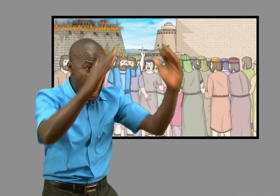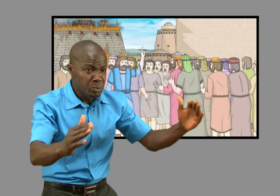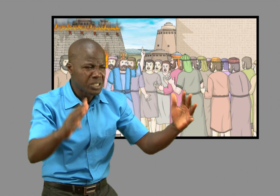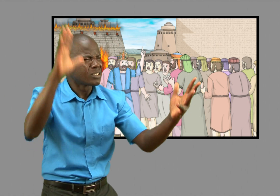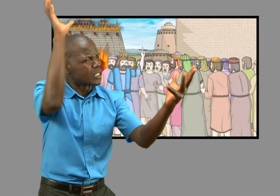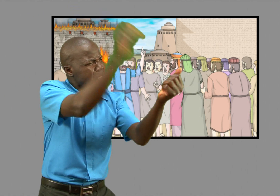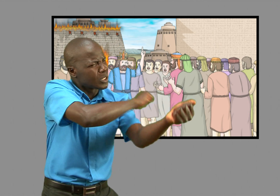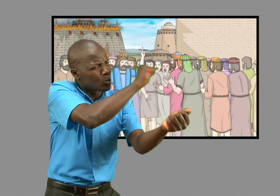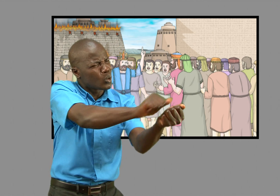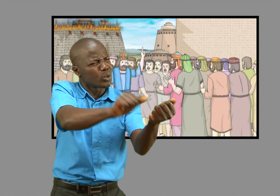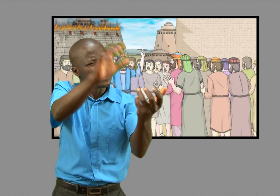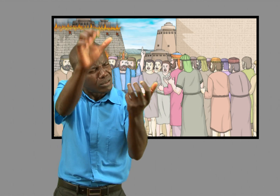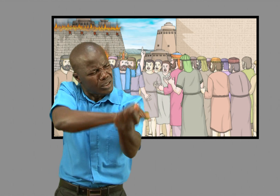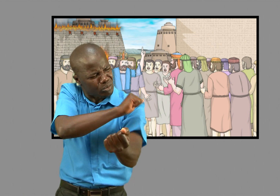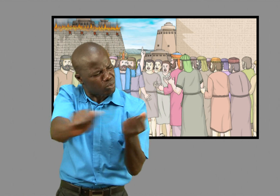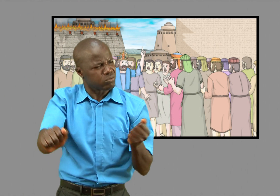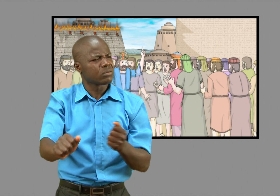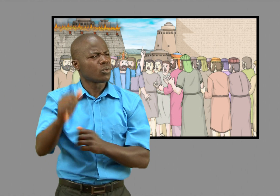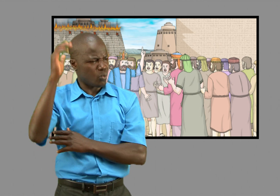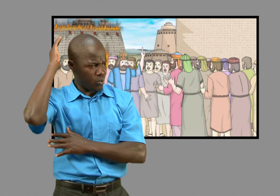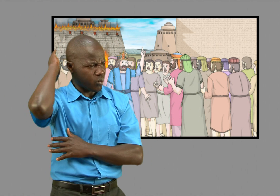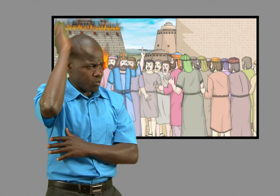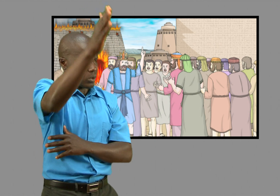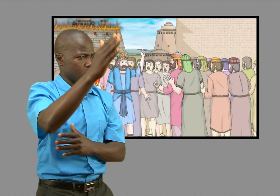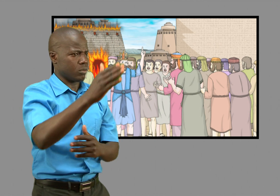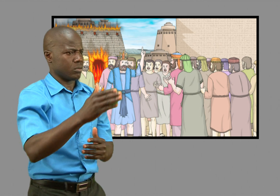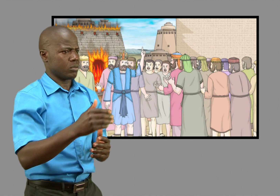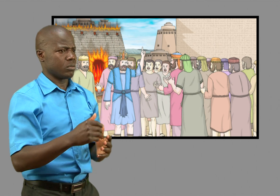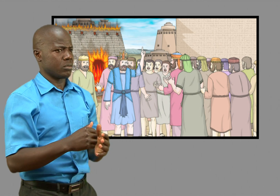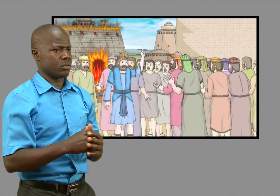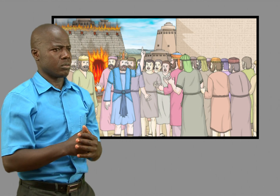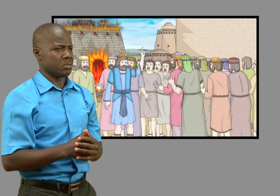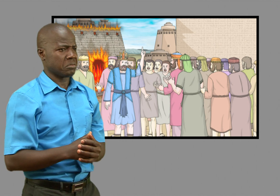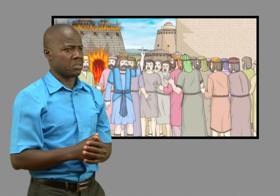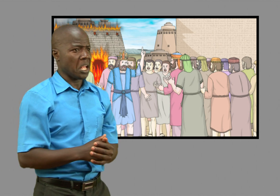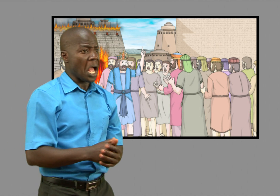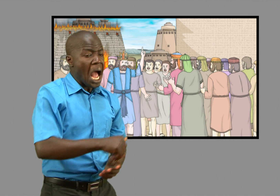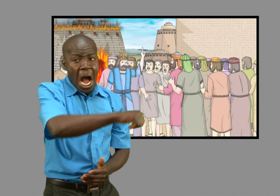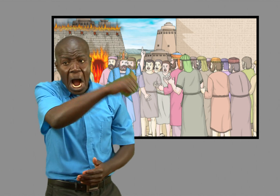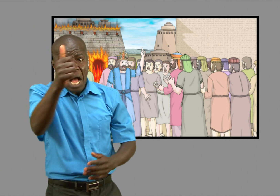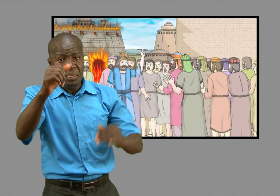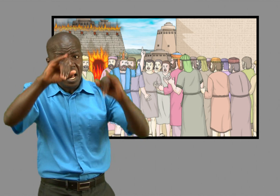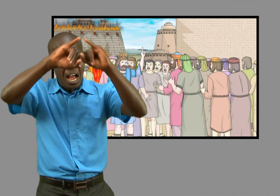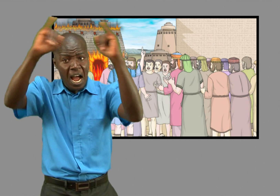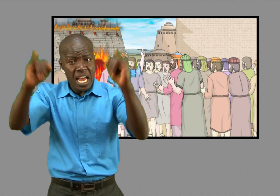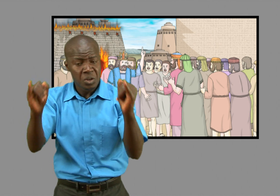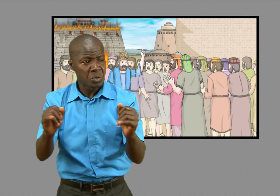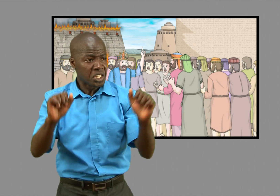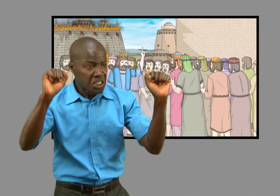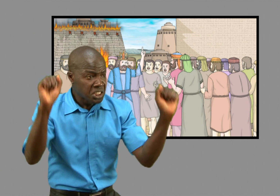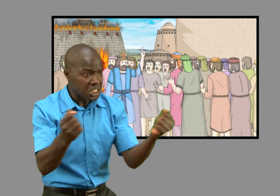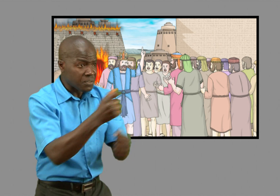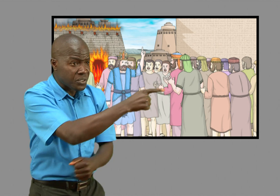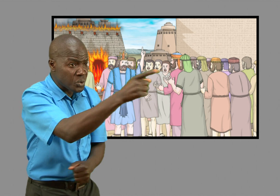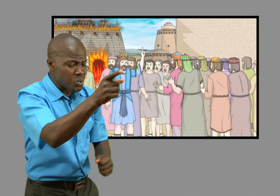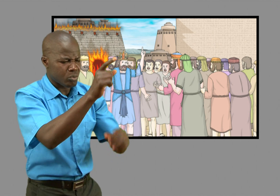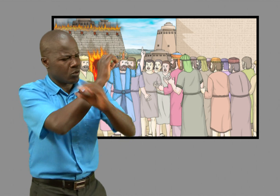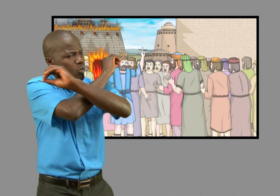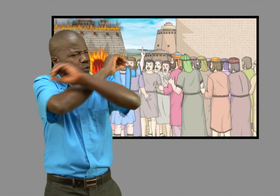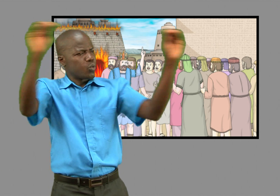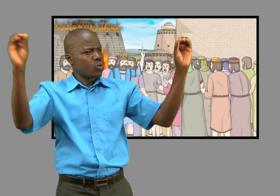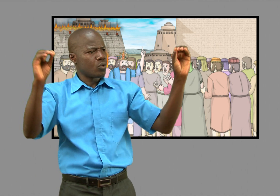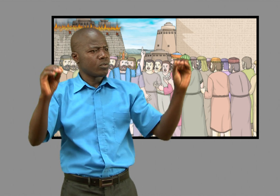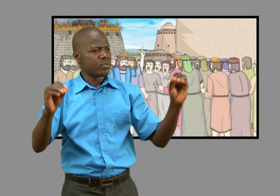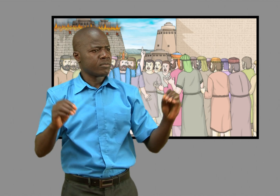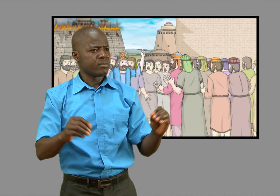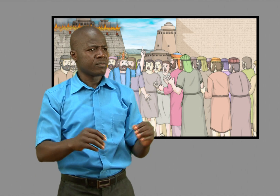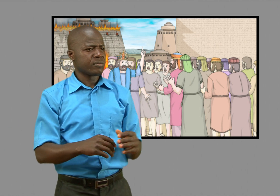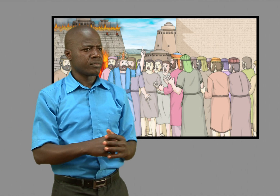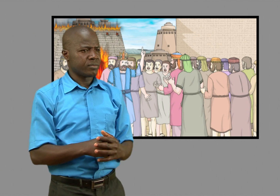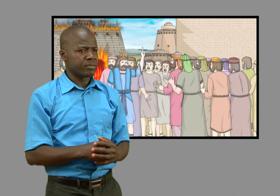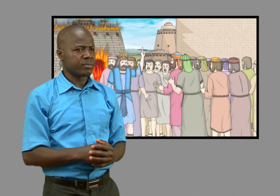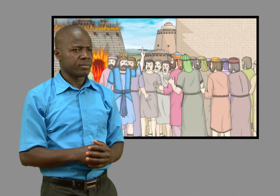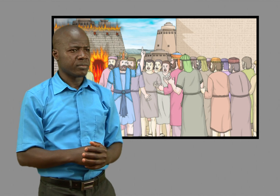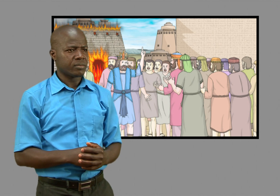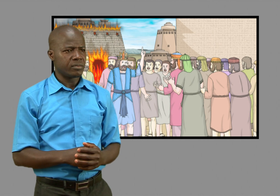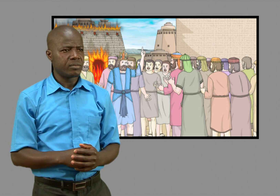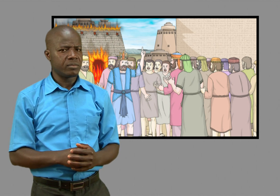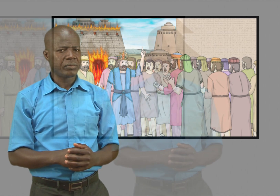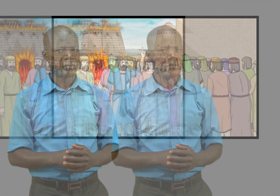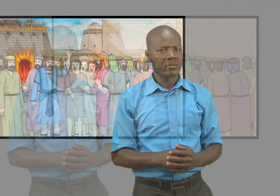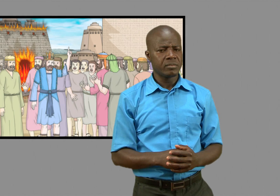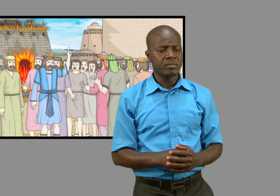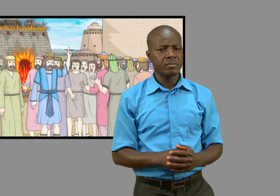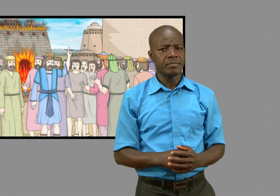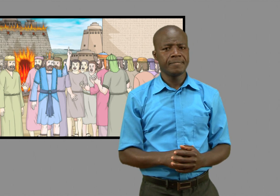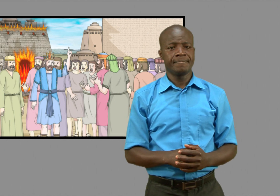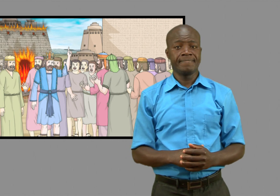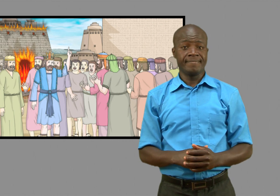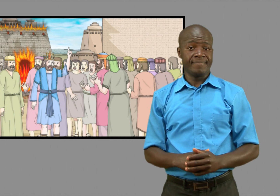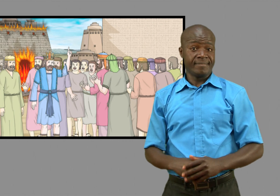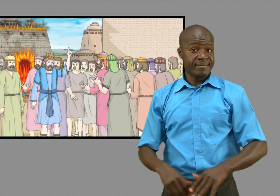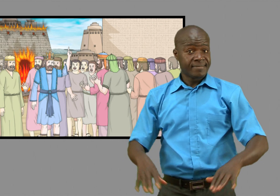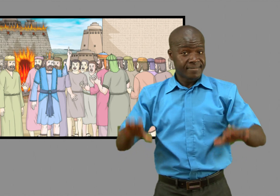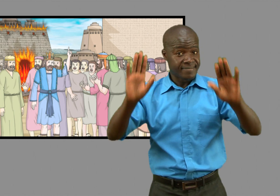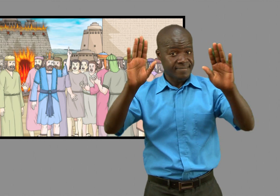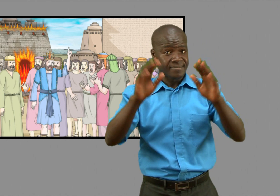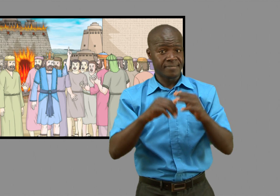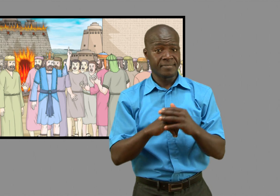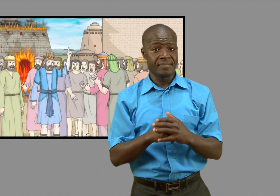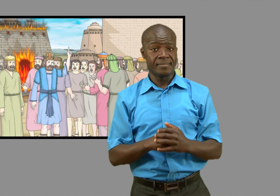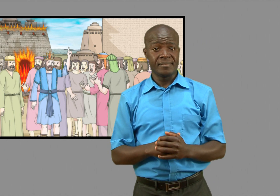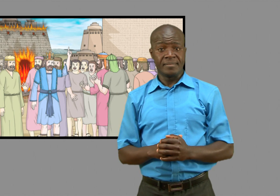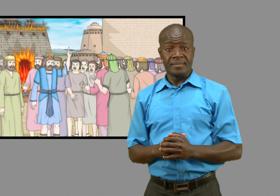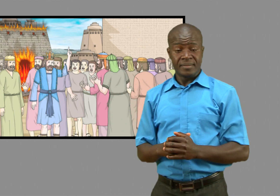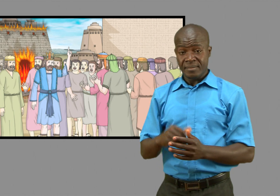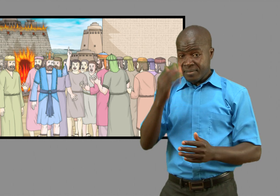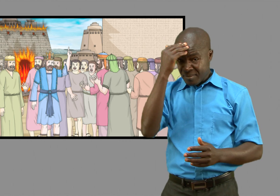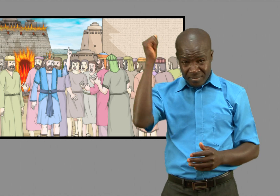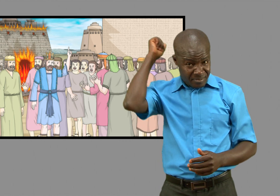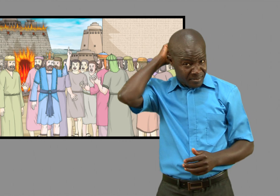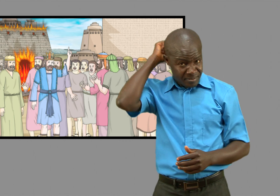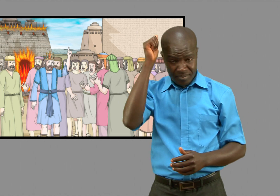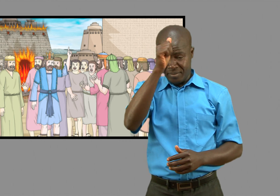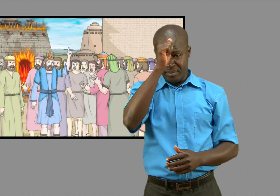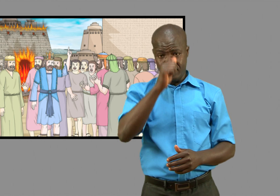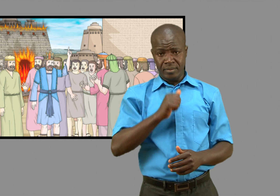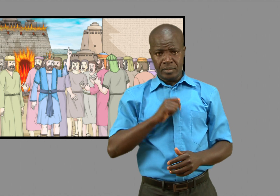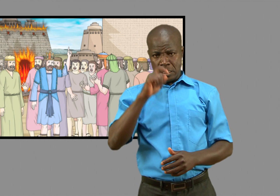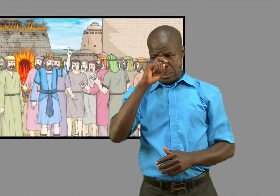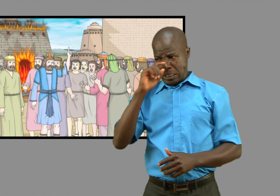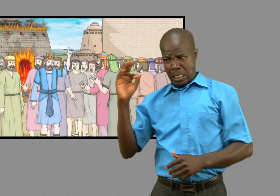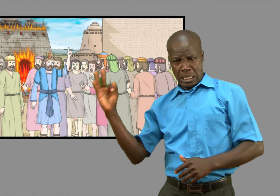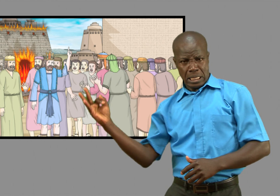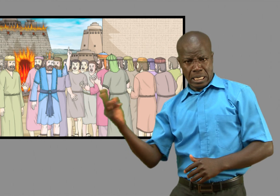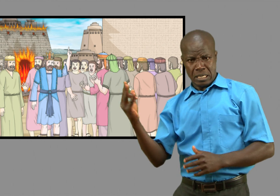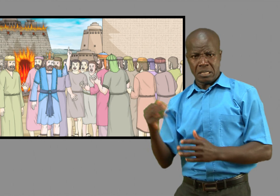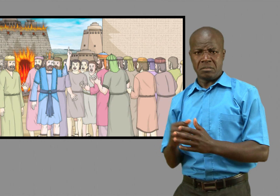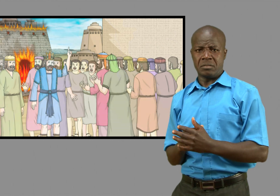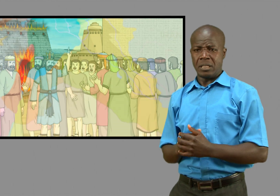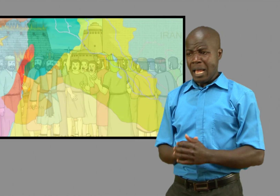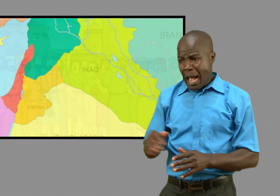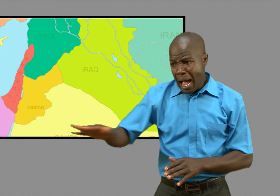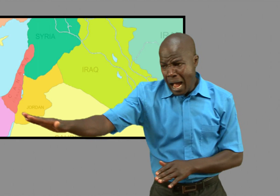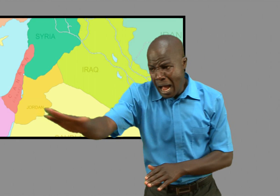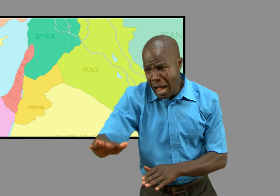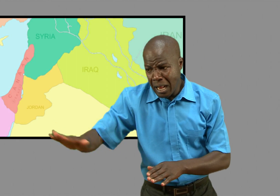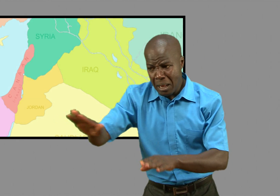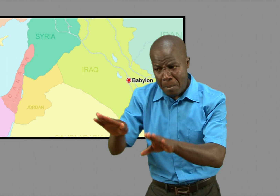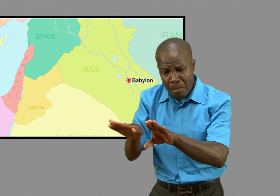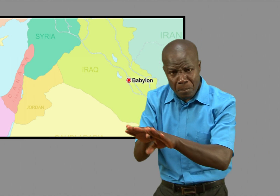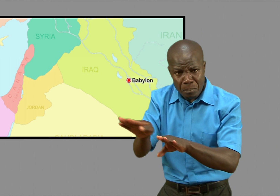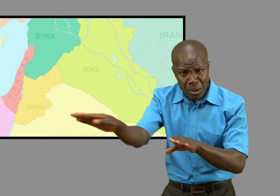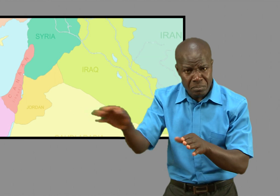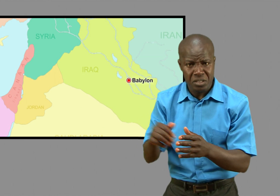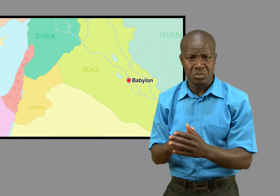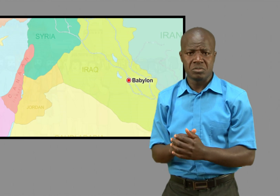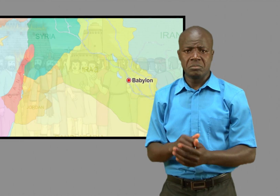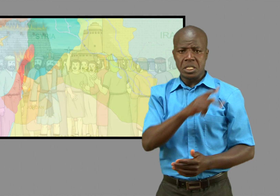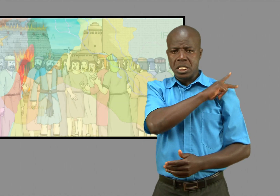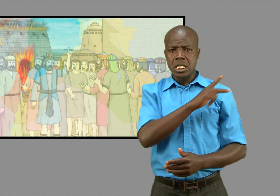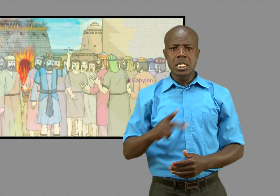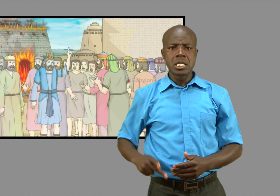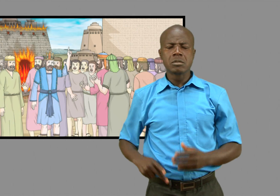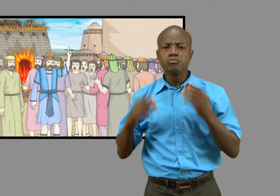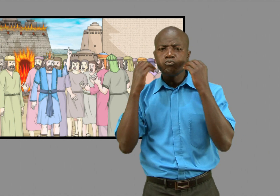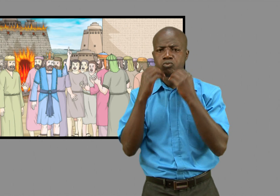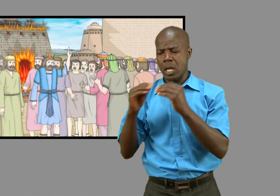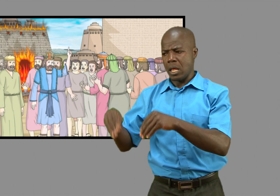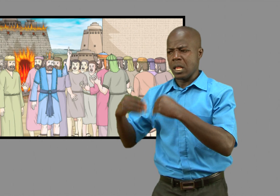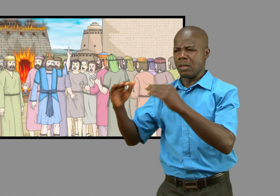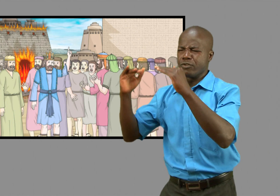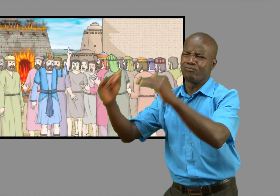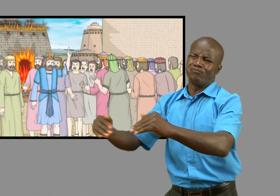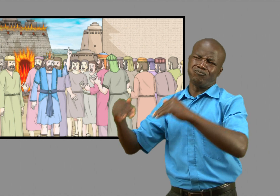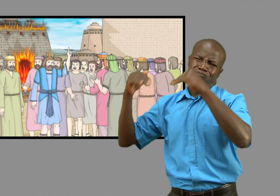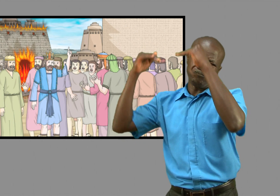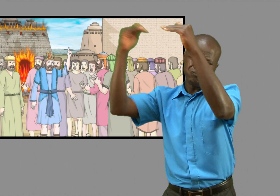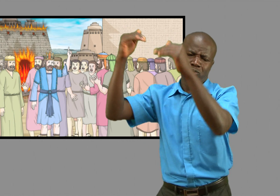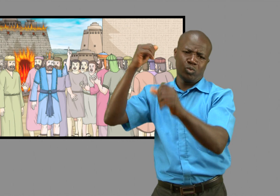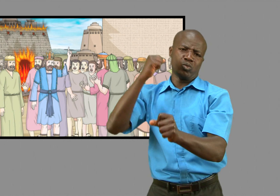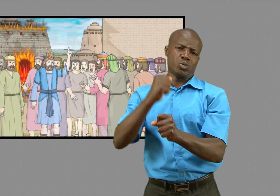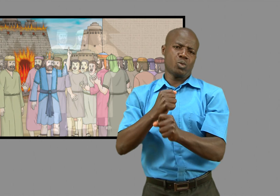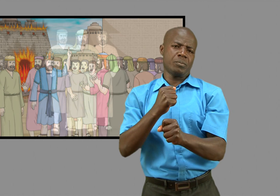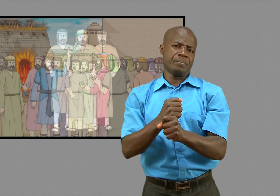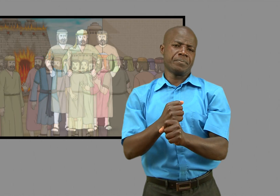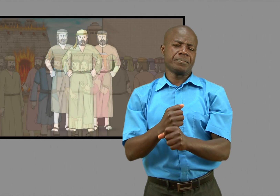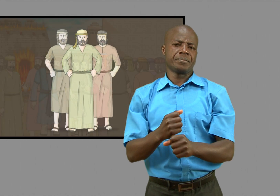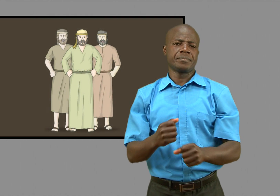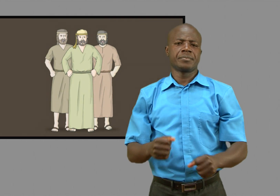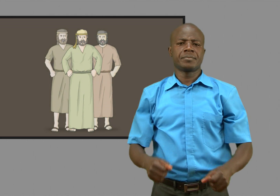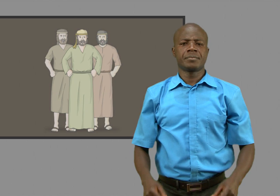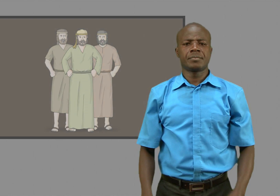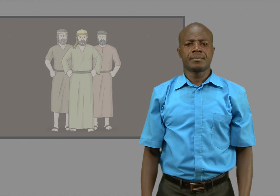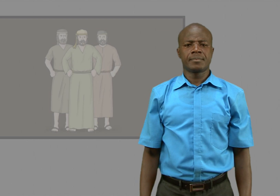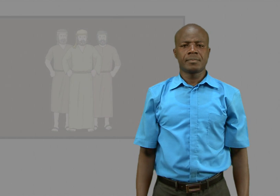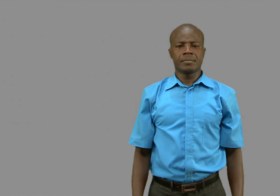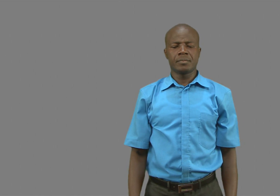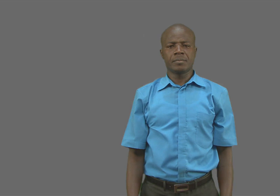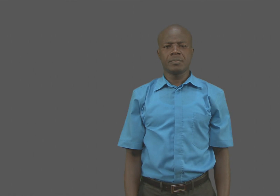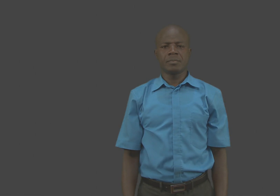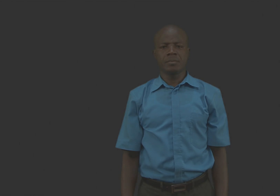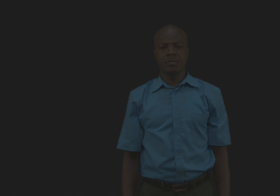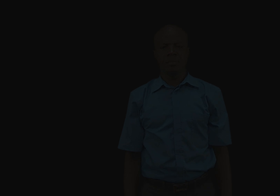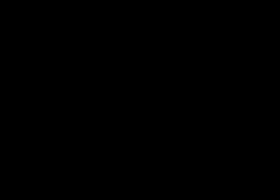For there is no other god who can deliver in this way.” Then the king promoted Shadrach, Meshach, and Abednego in the province of Babylon.